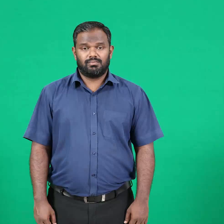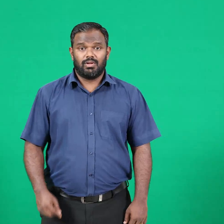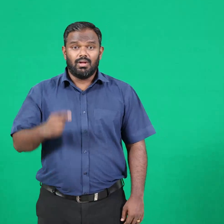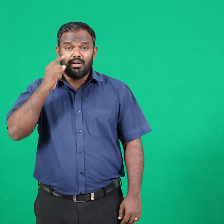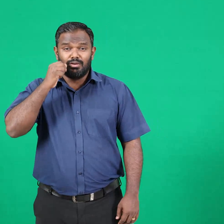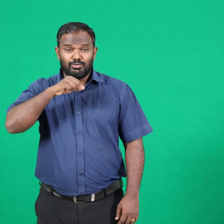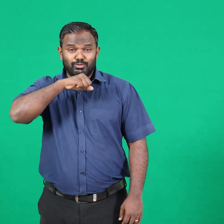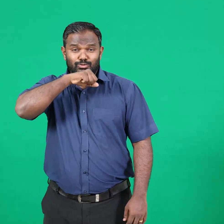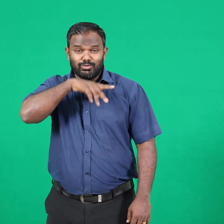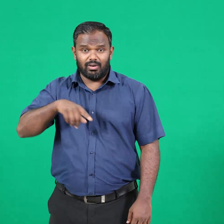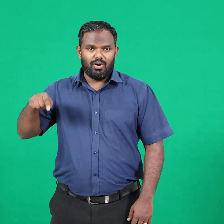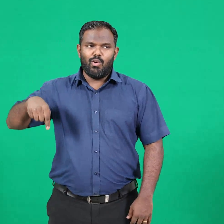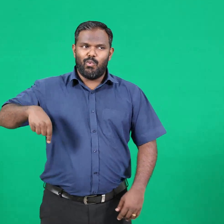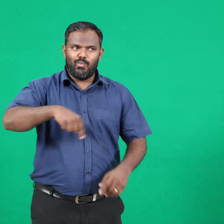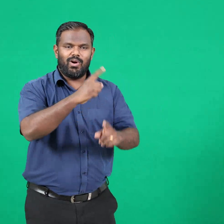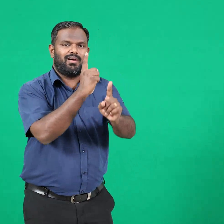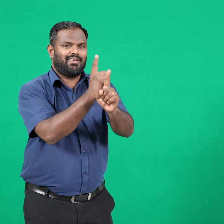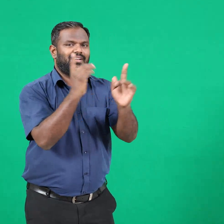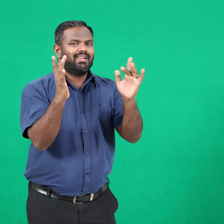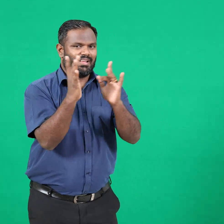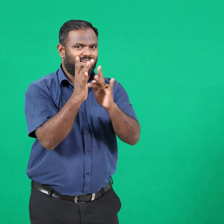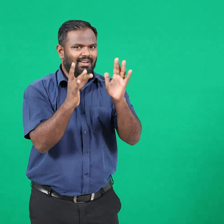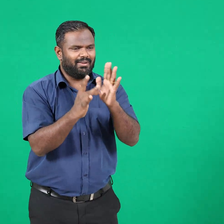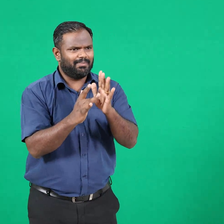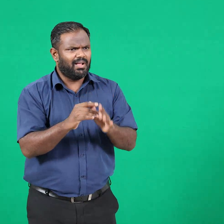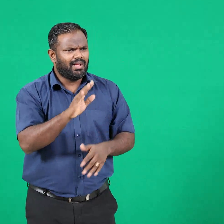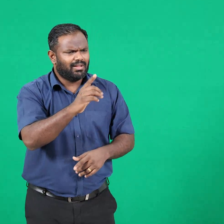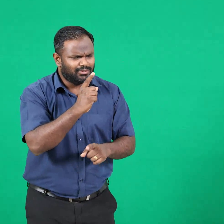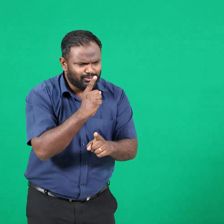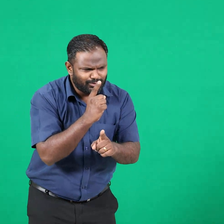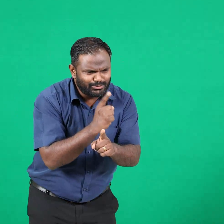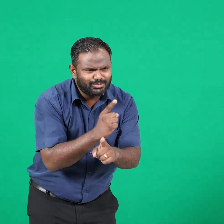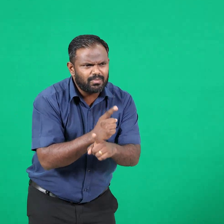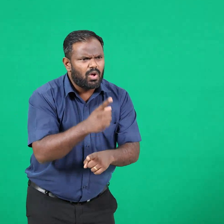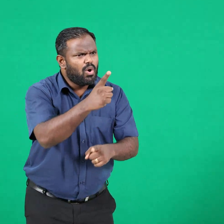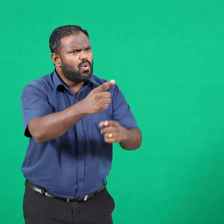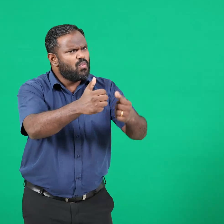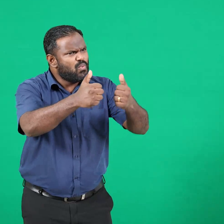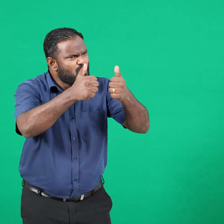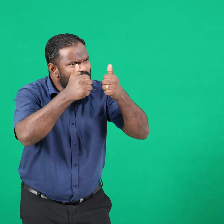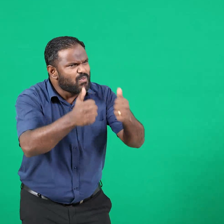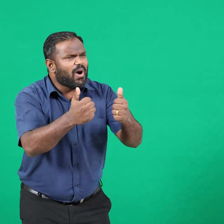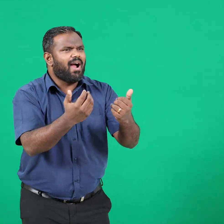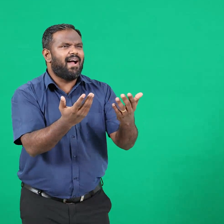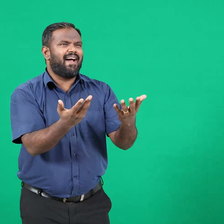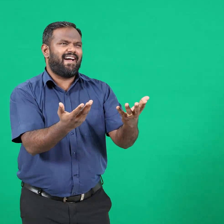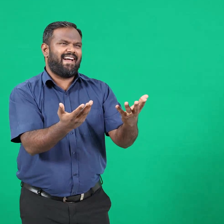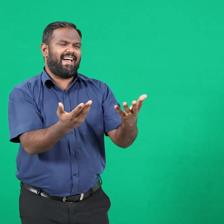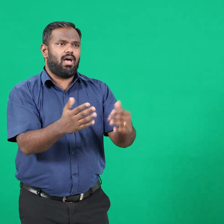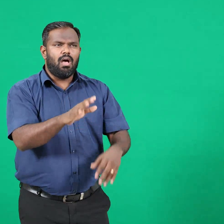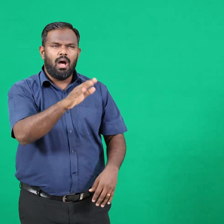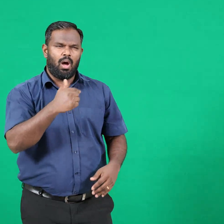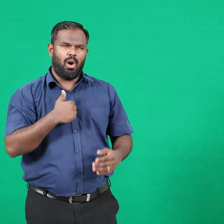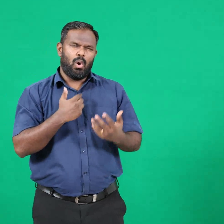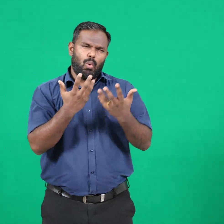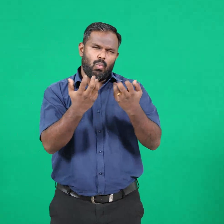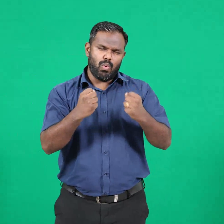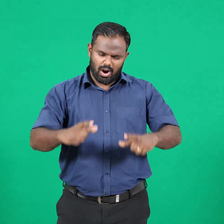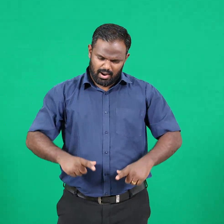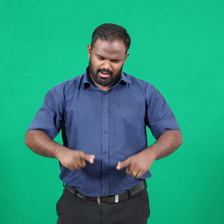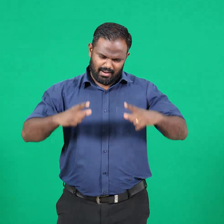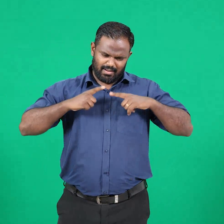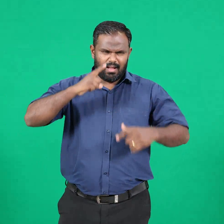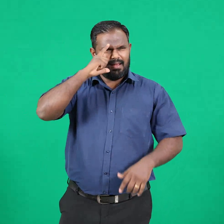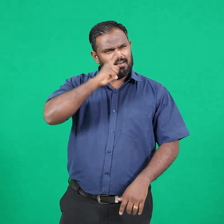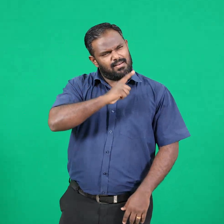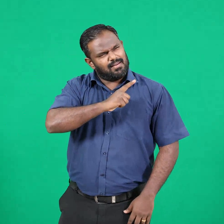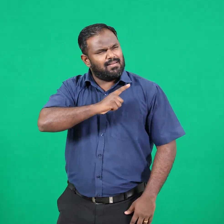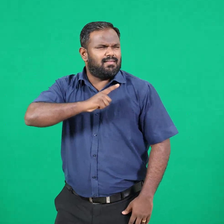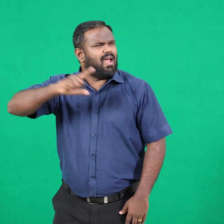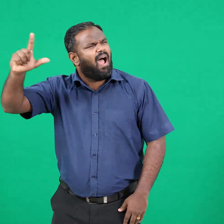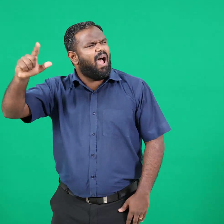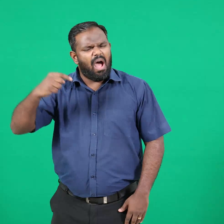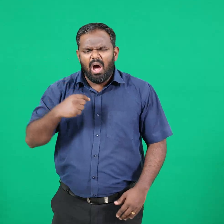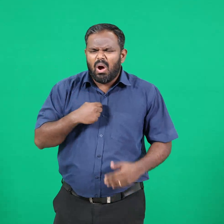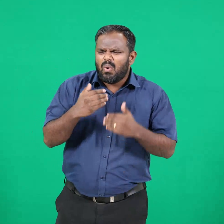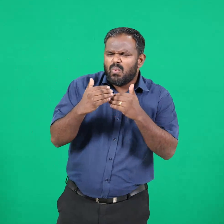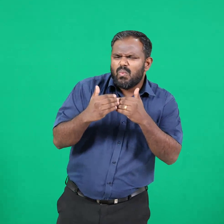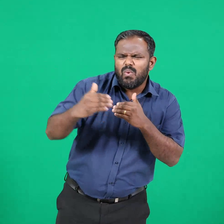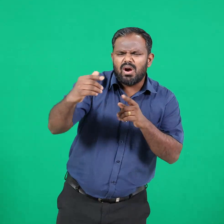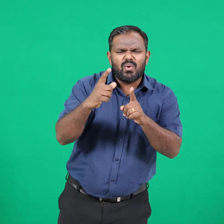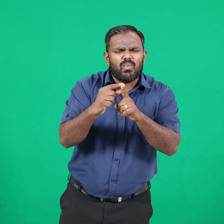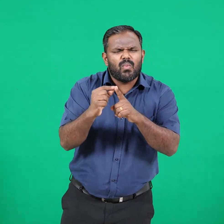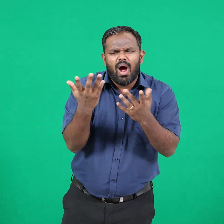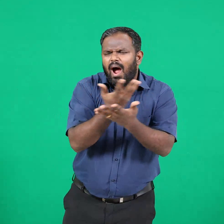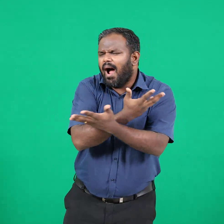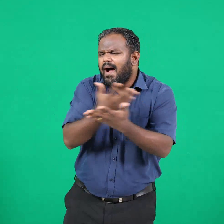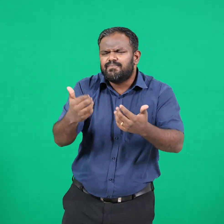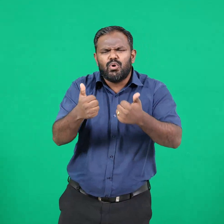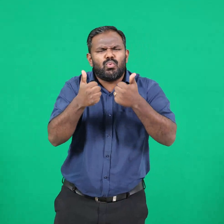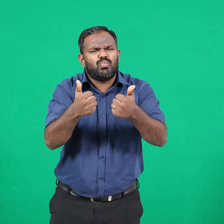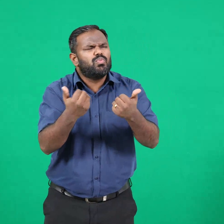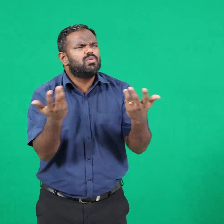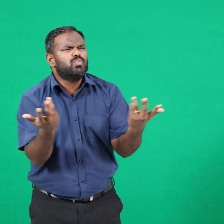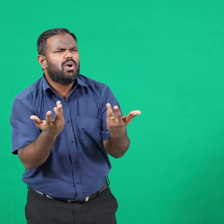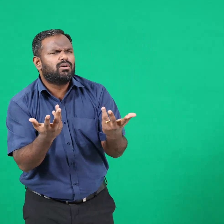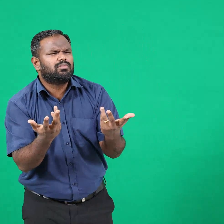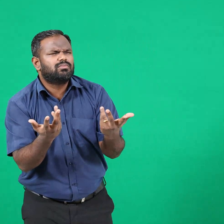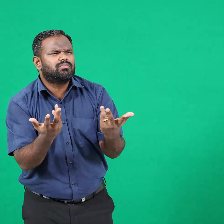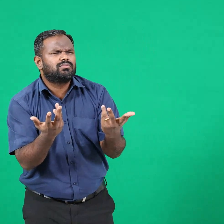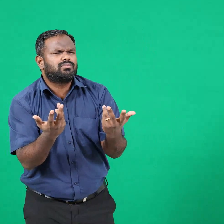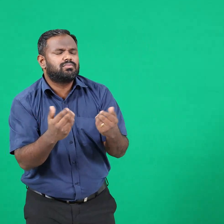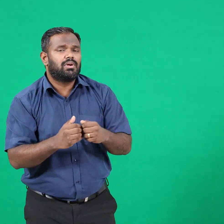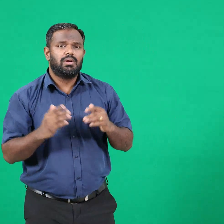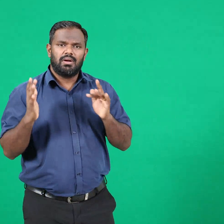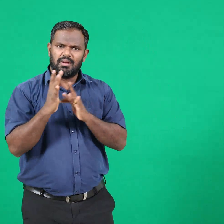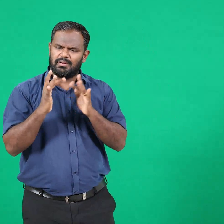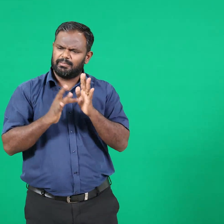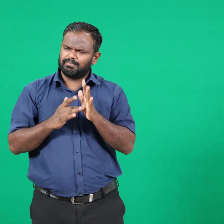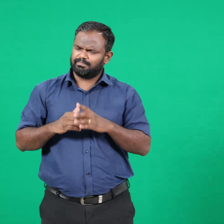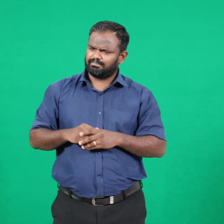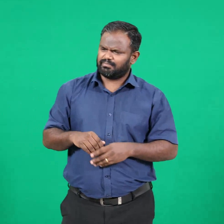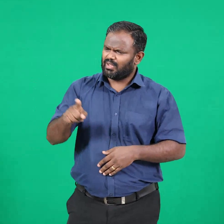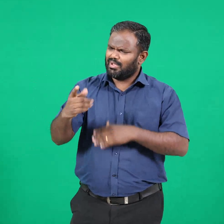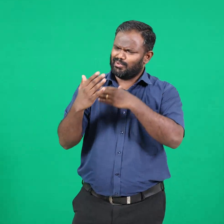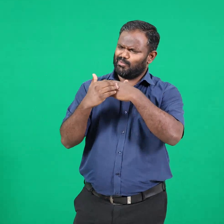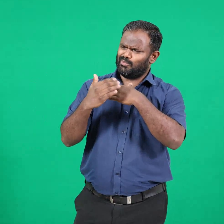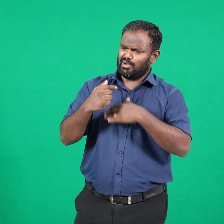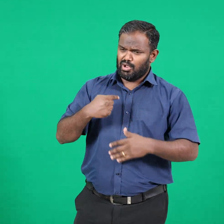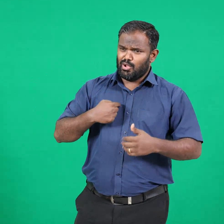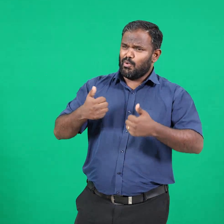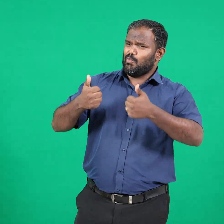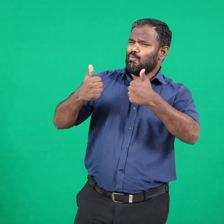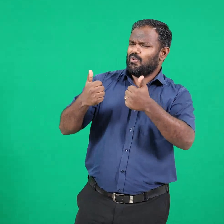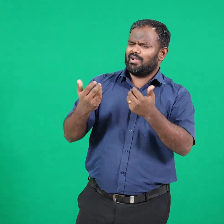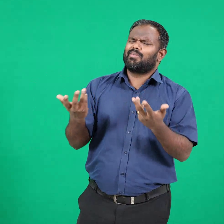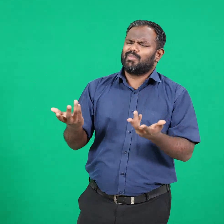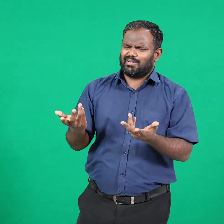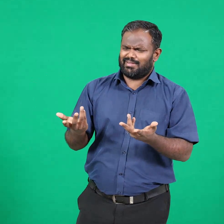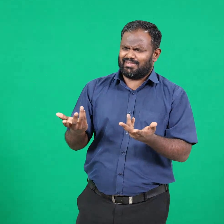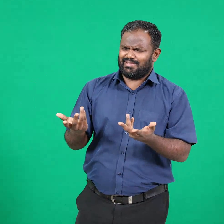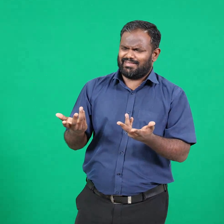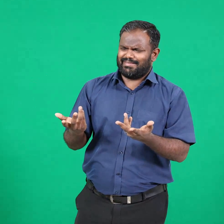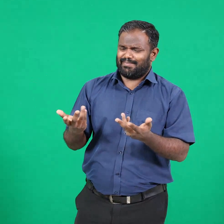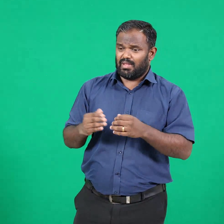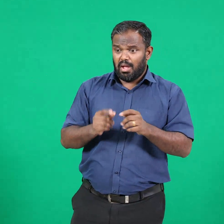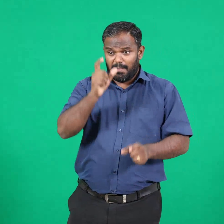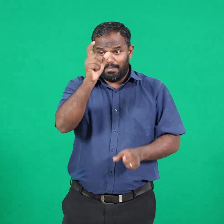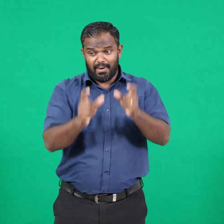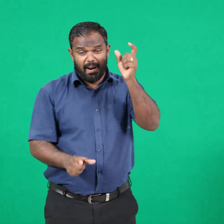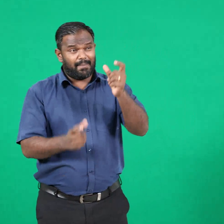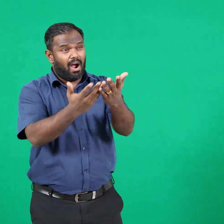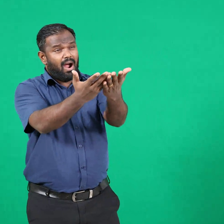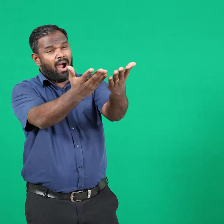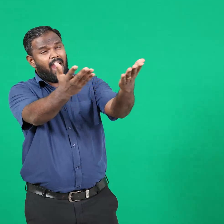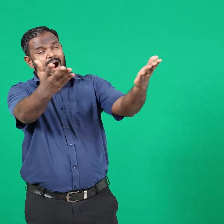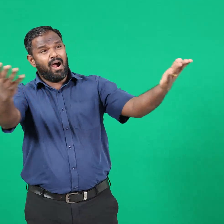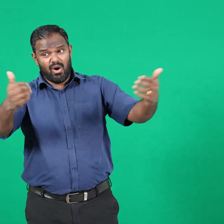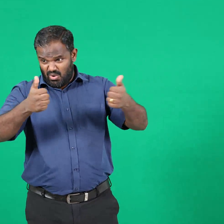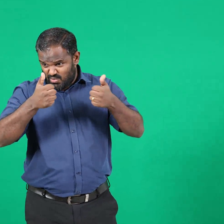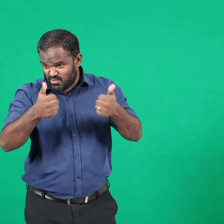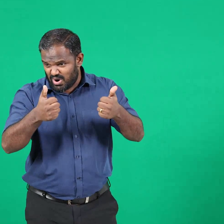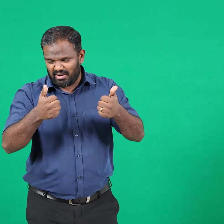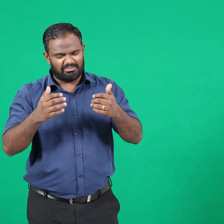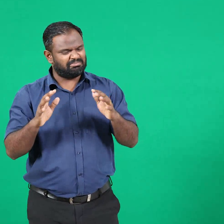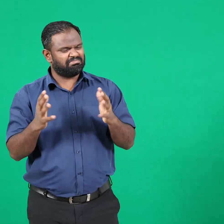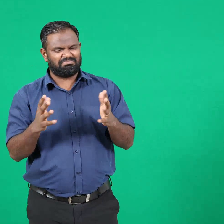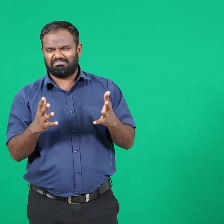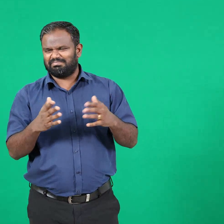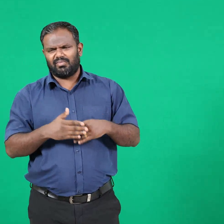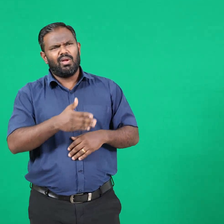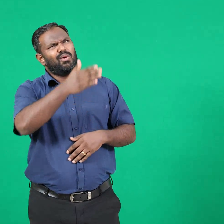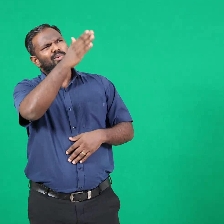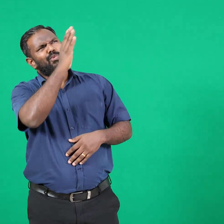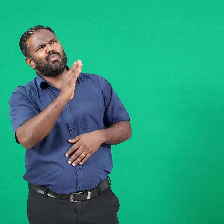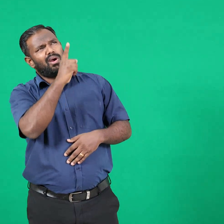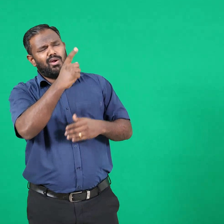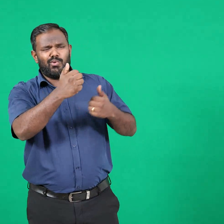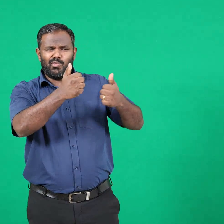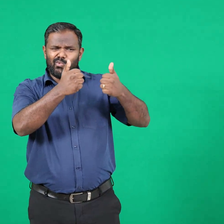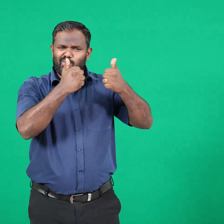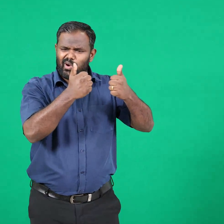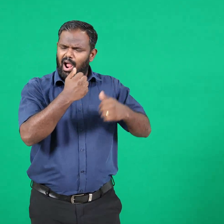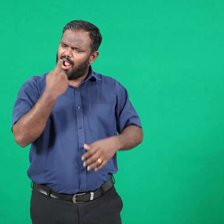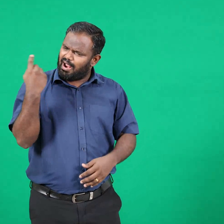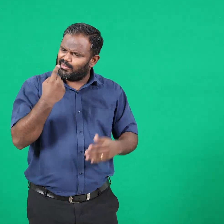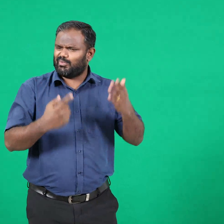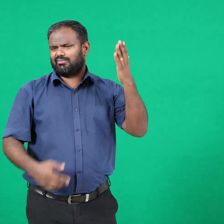Just then a man came up to Jesus and inquired, "Teacher, what good thing must I do to obtain eternal life?" "Why do you ask Me about what is good?"